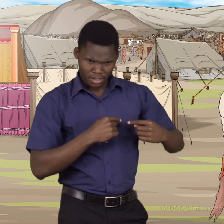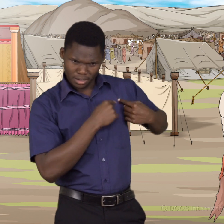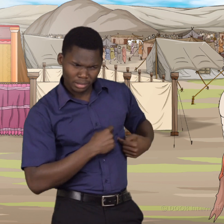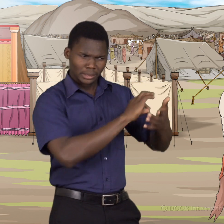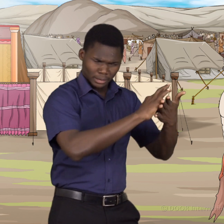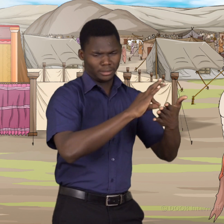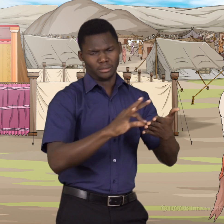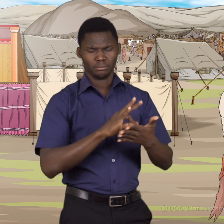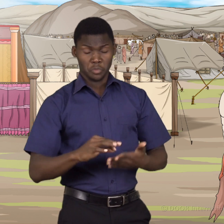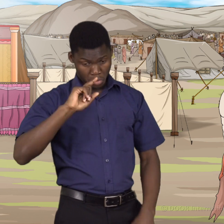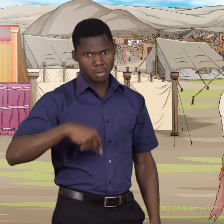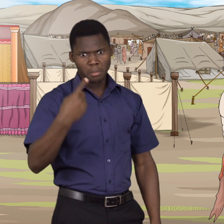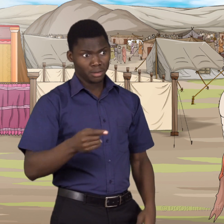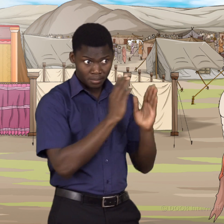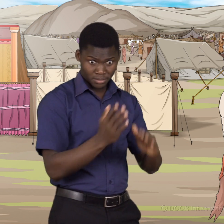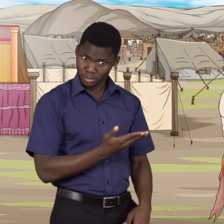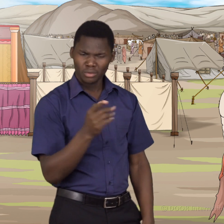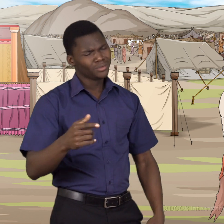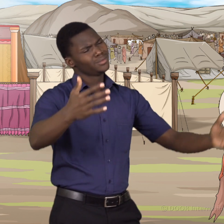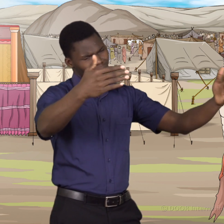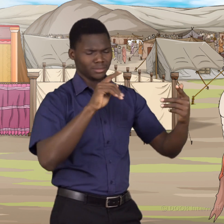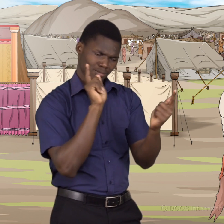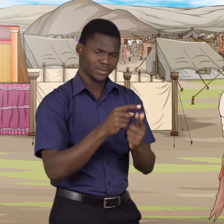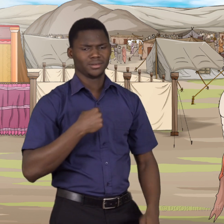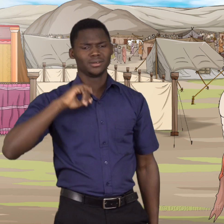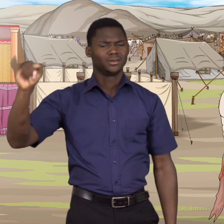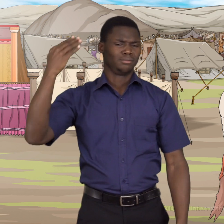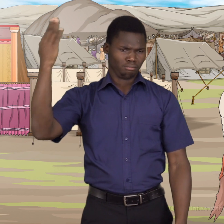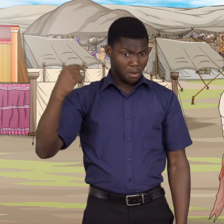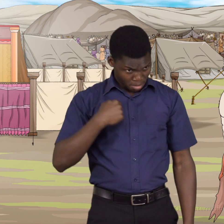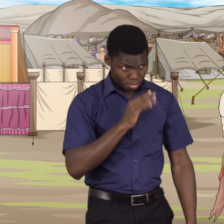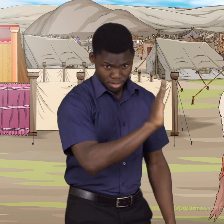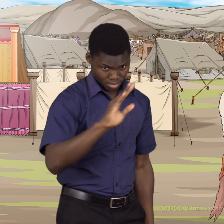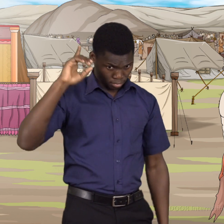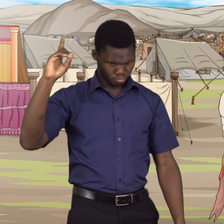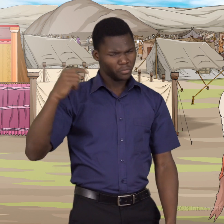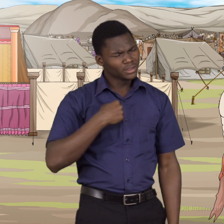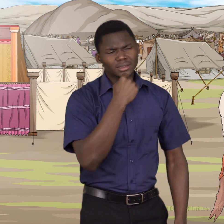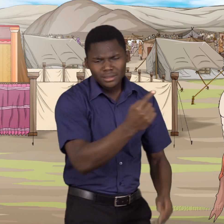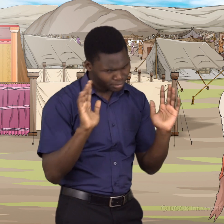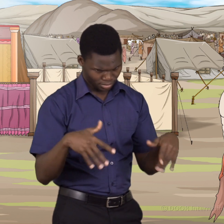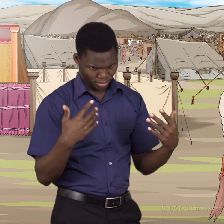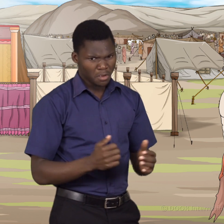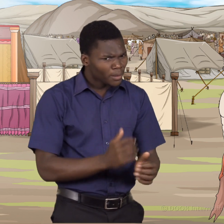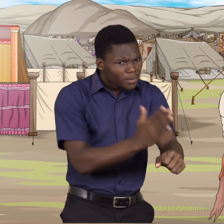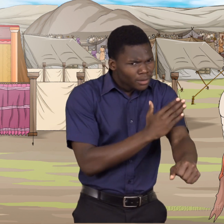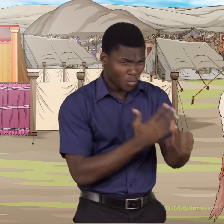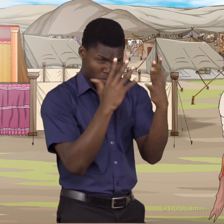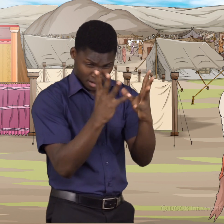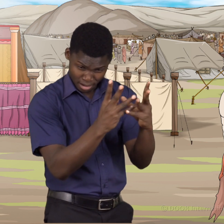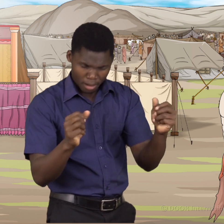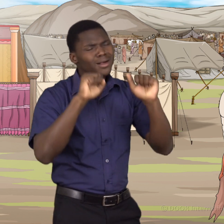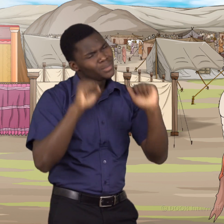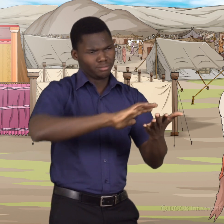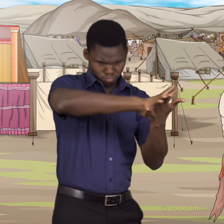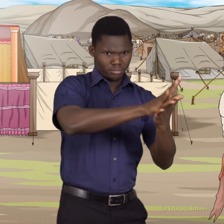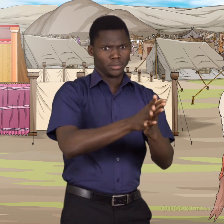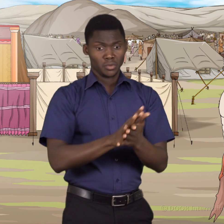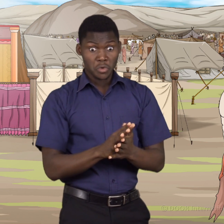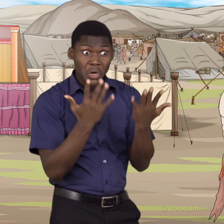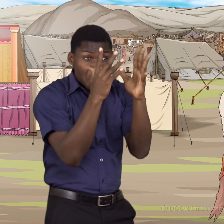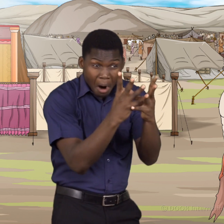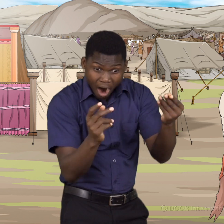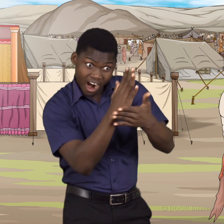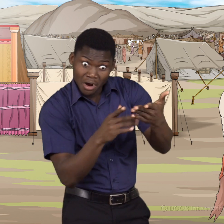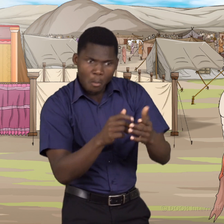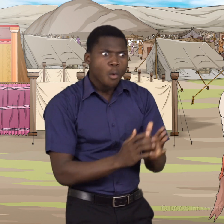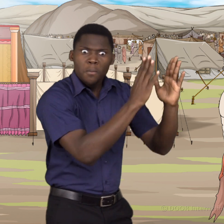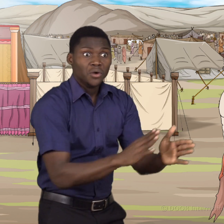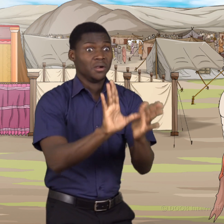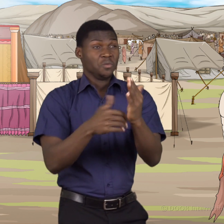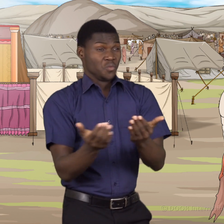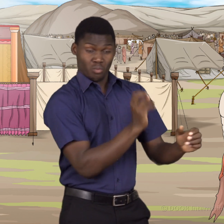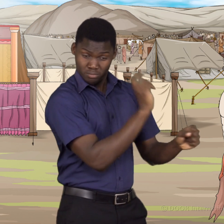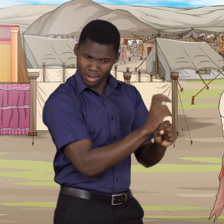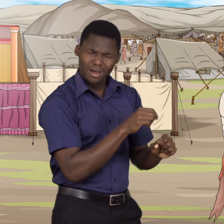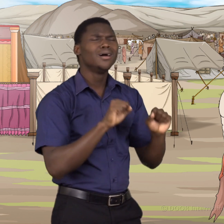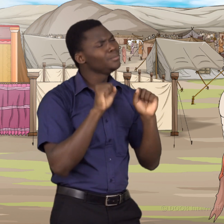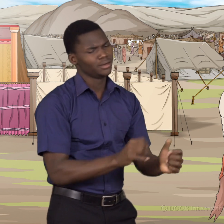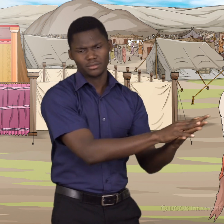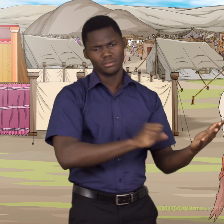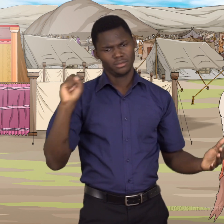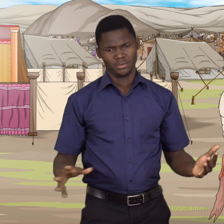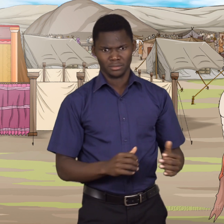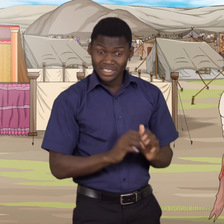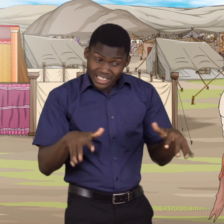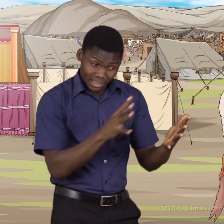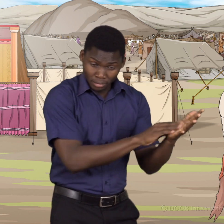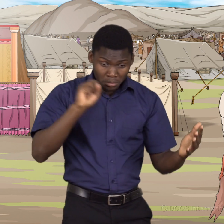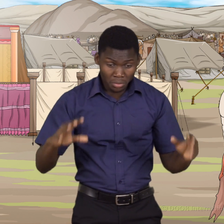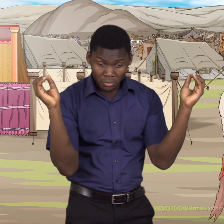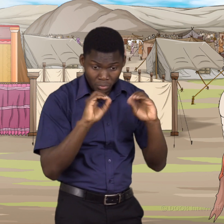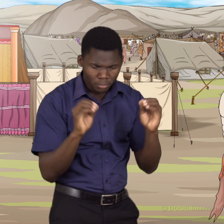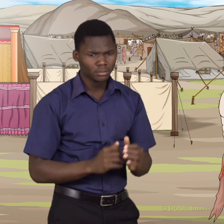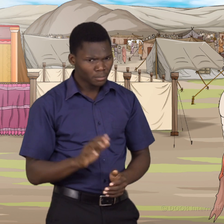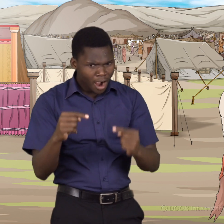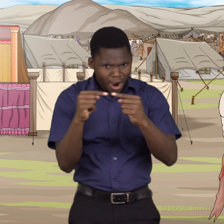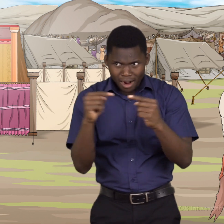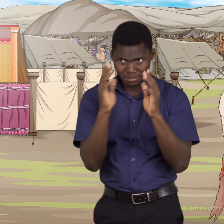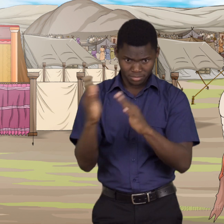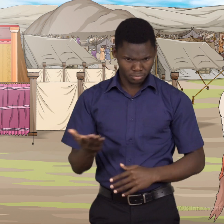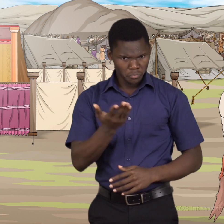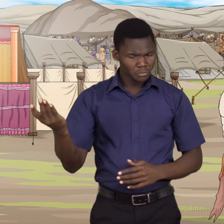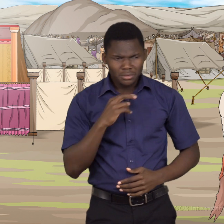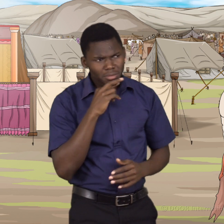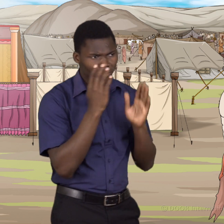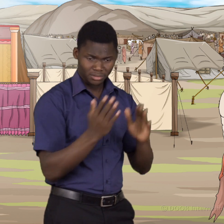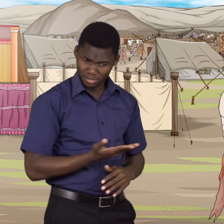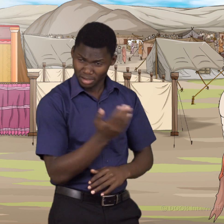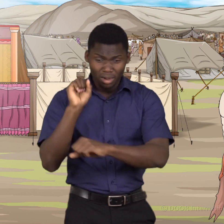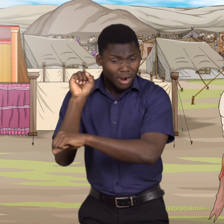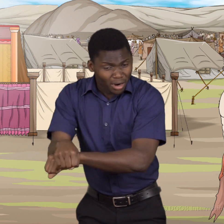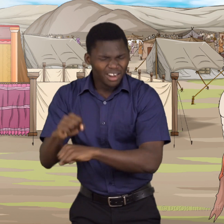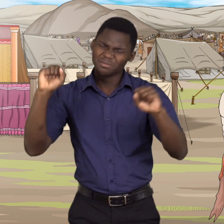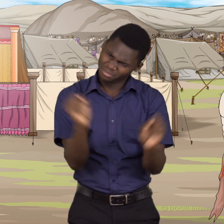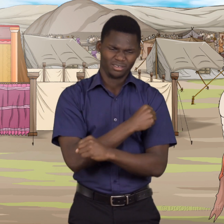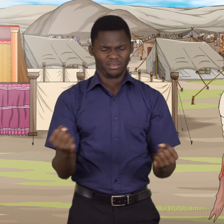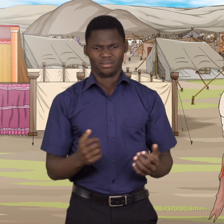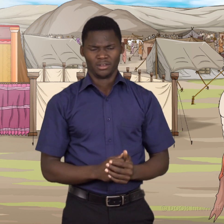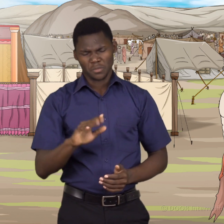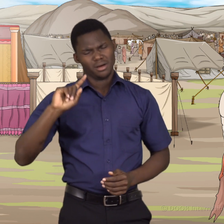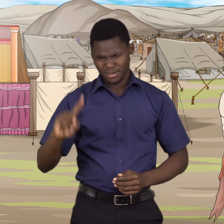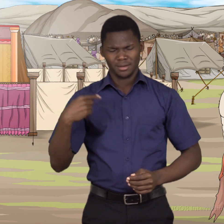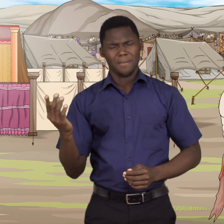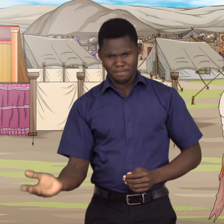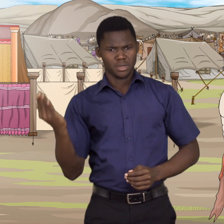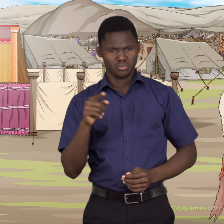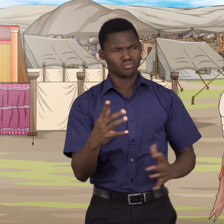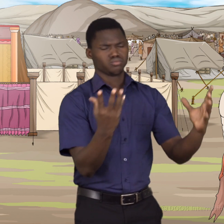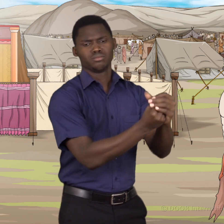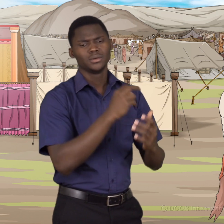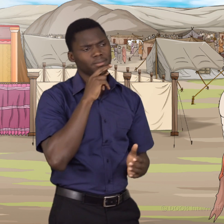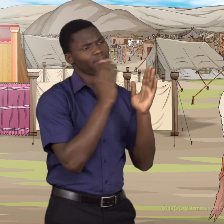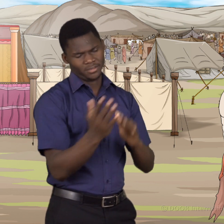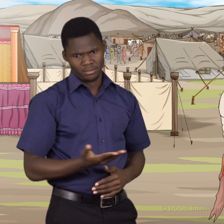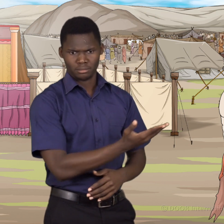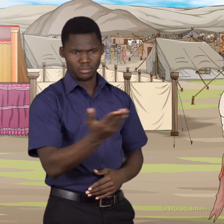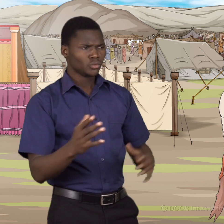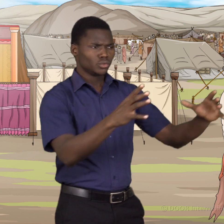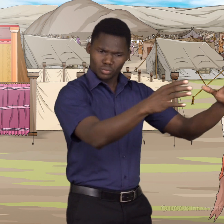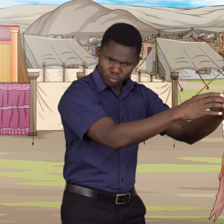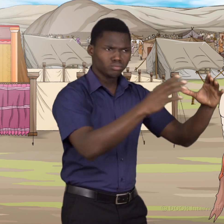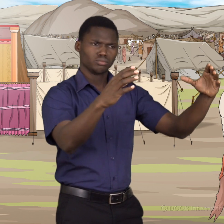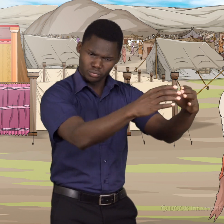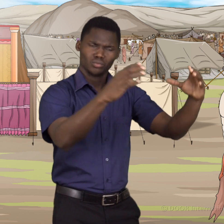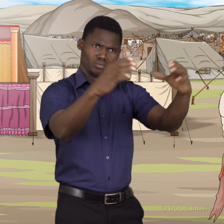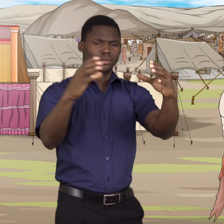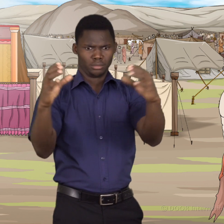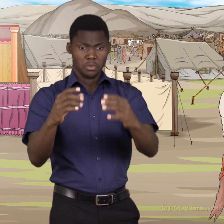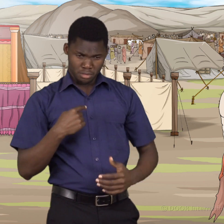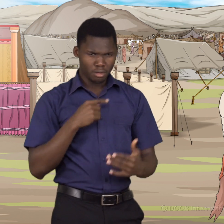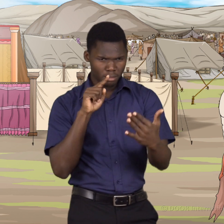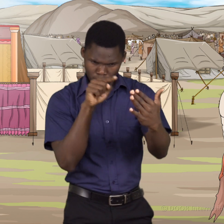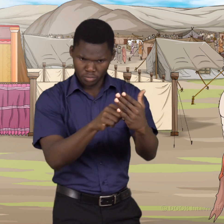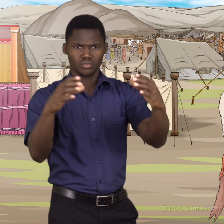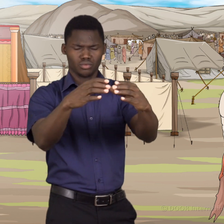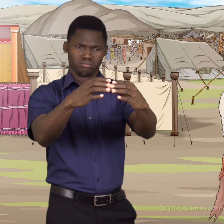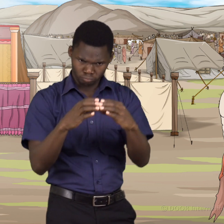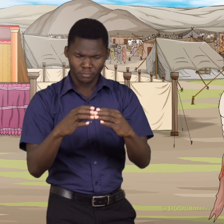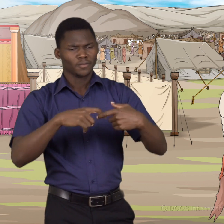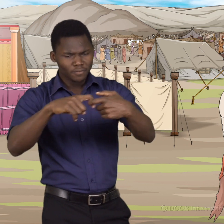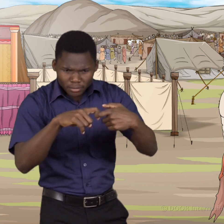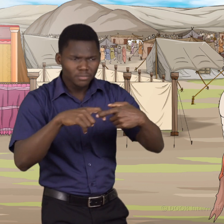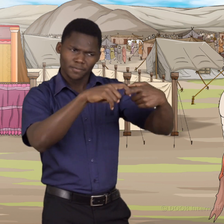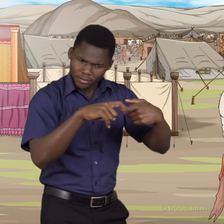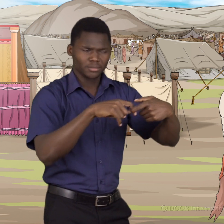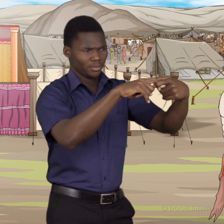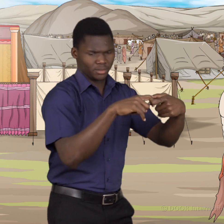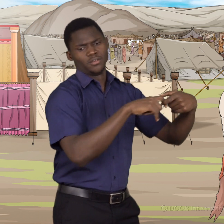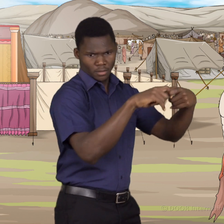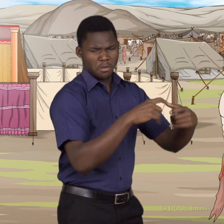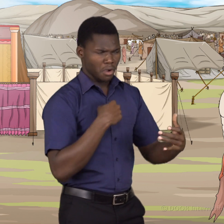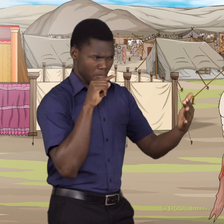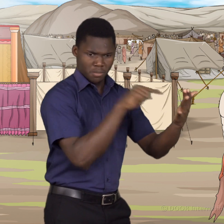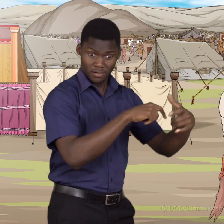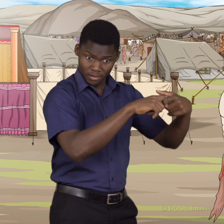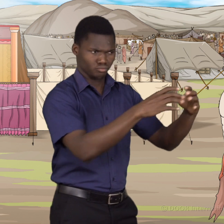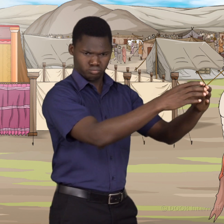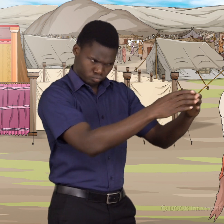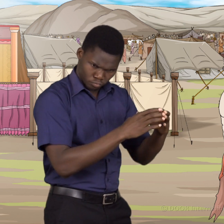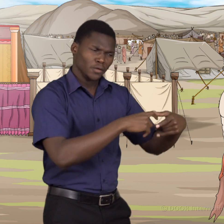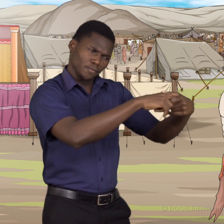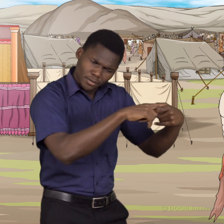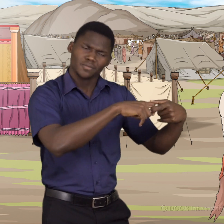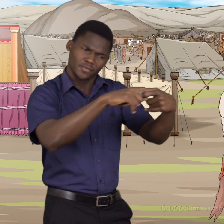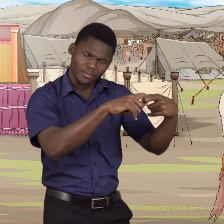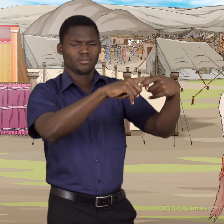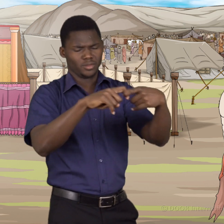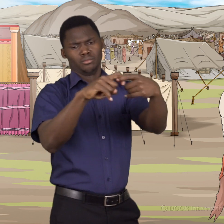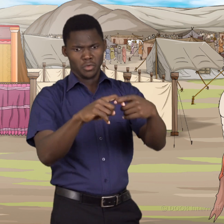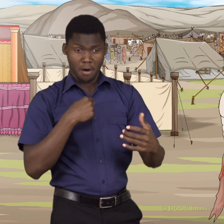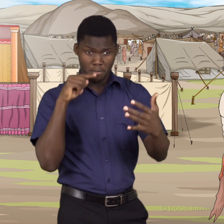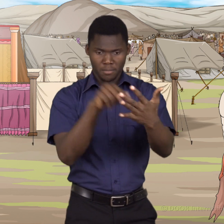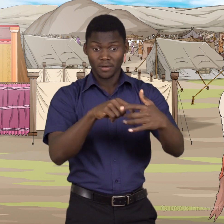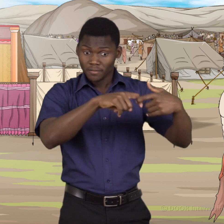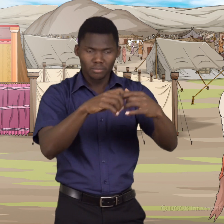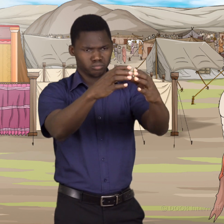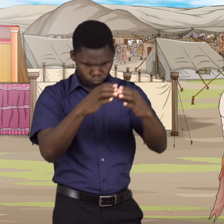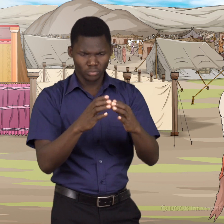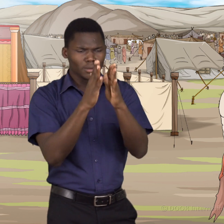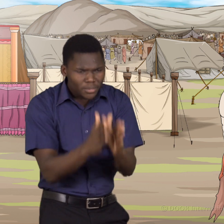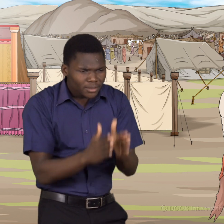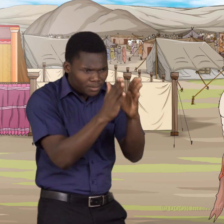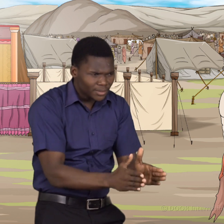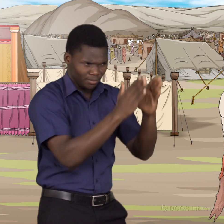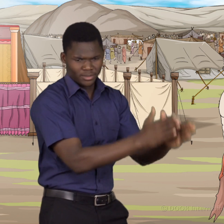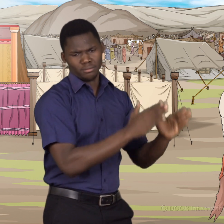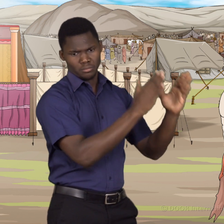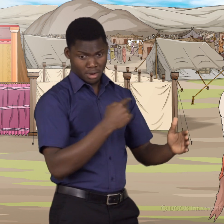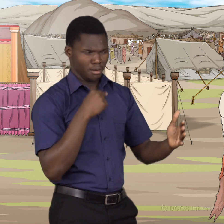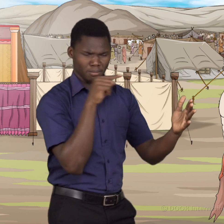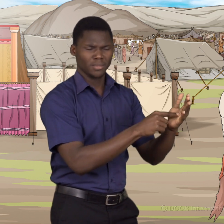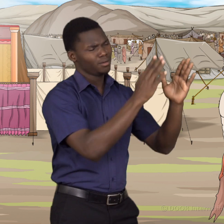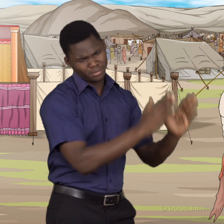Get up and consecrate the people, saying, ‘Consecrate yourselves for tomorrow, for this is what the LORD, the God of Israel, says: Among you, O Israel, there are things devoted to destruction. You cannot stand against your enemies until you remove them. In the morning you must present yourselves tribe by tribe.